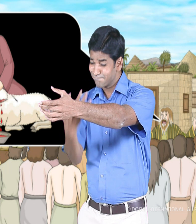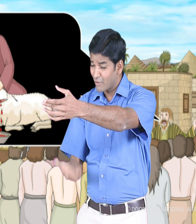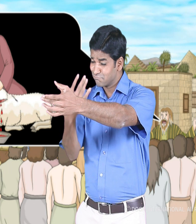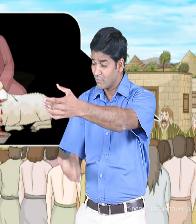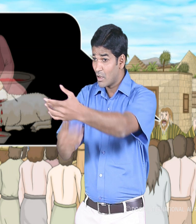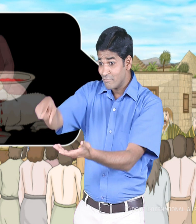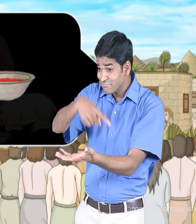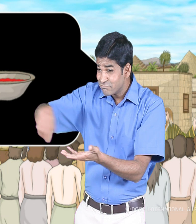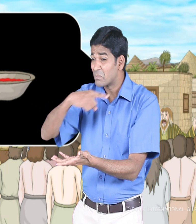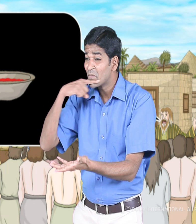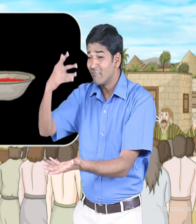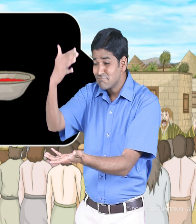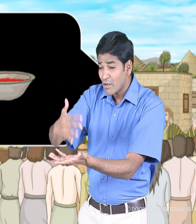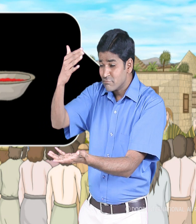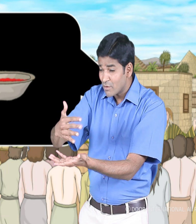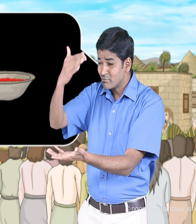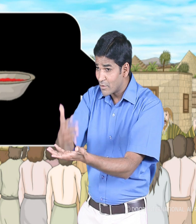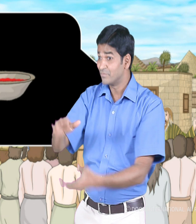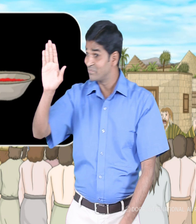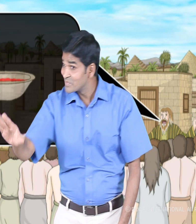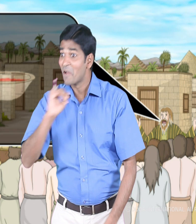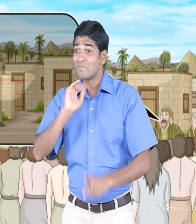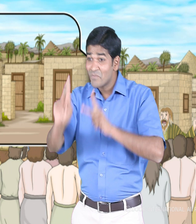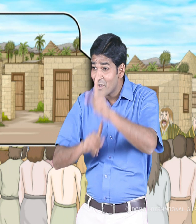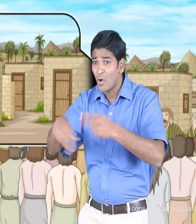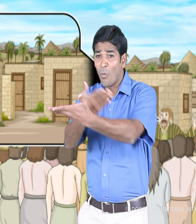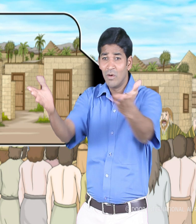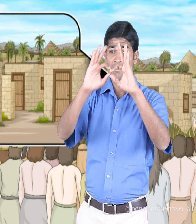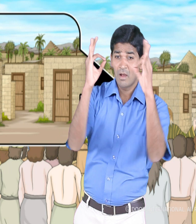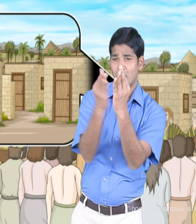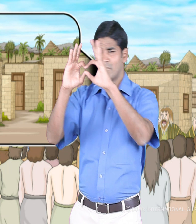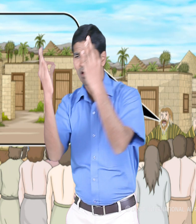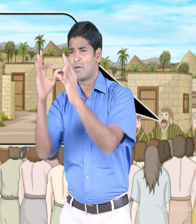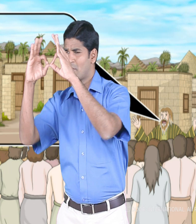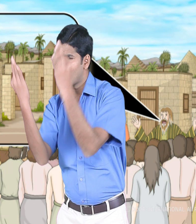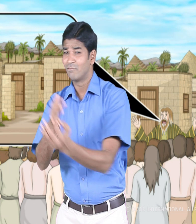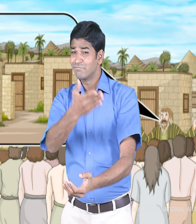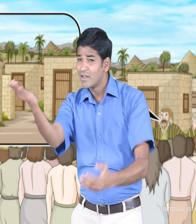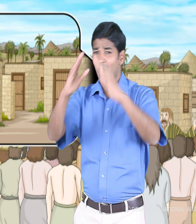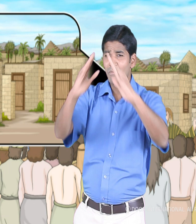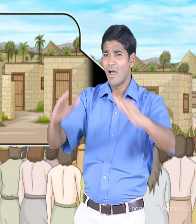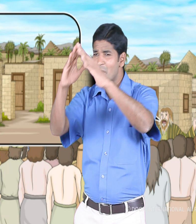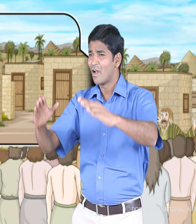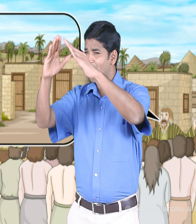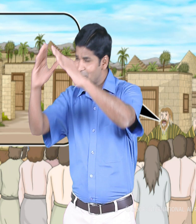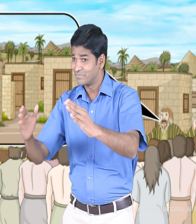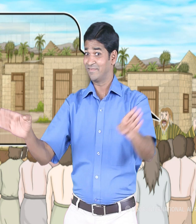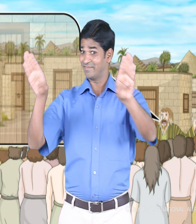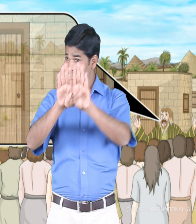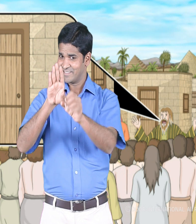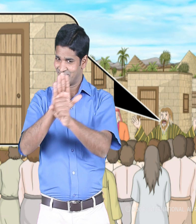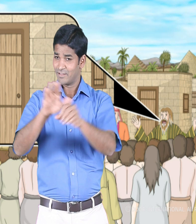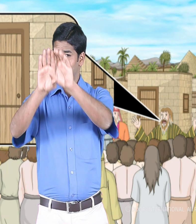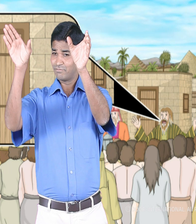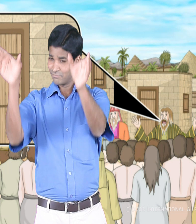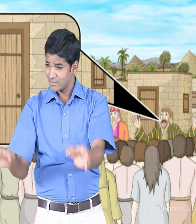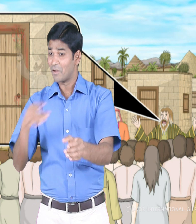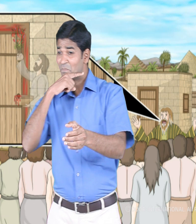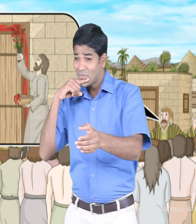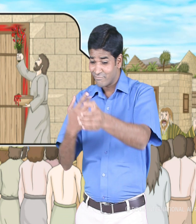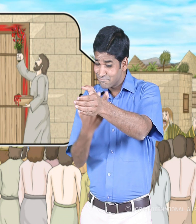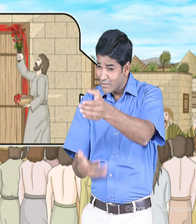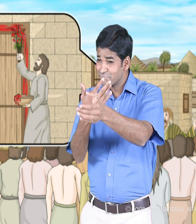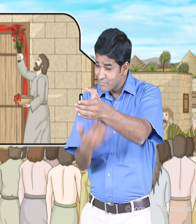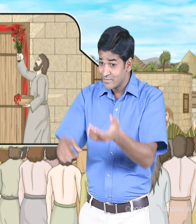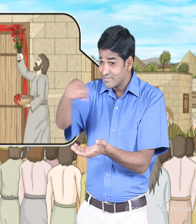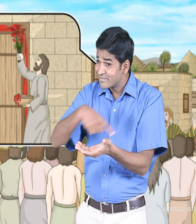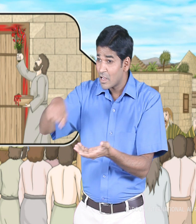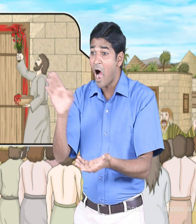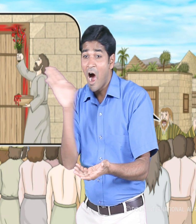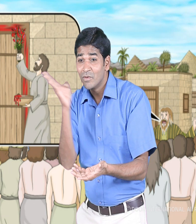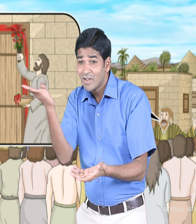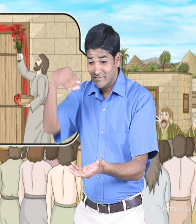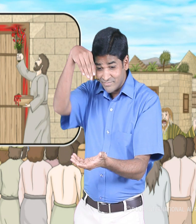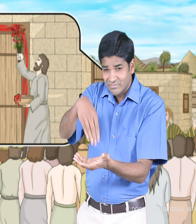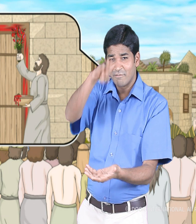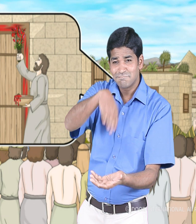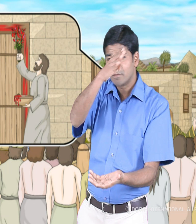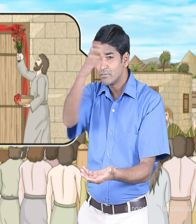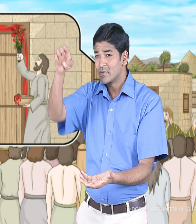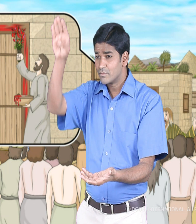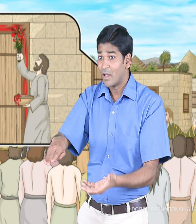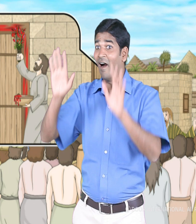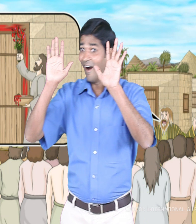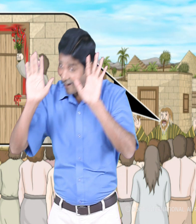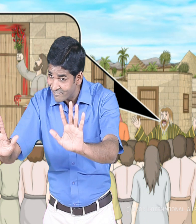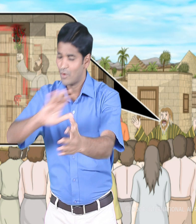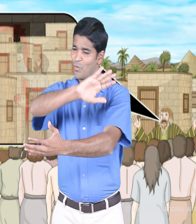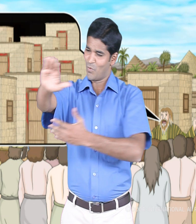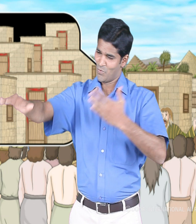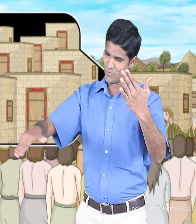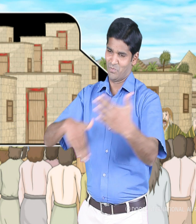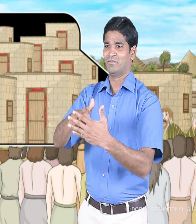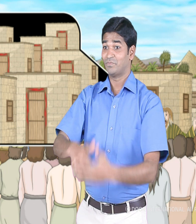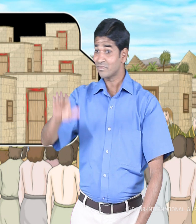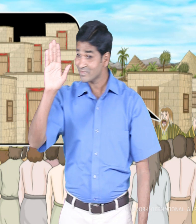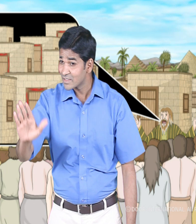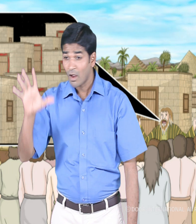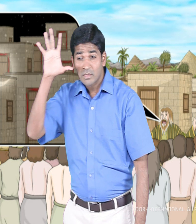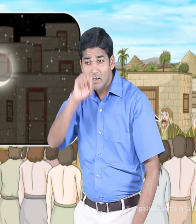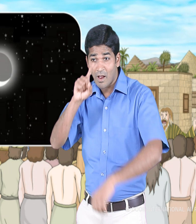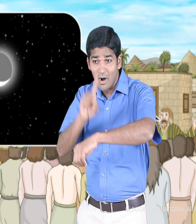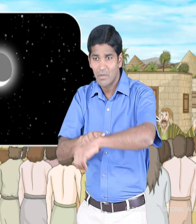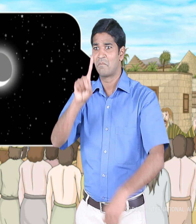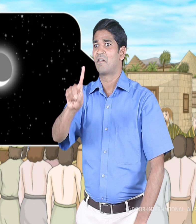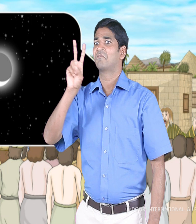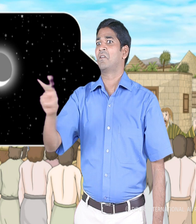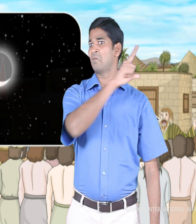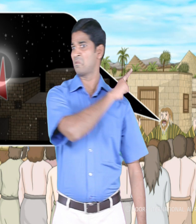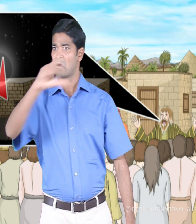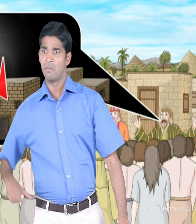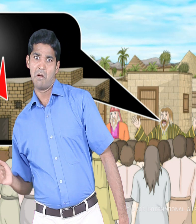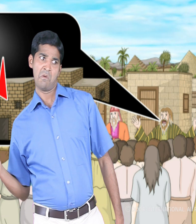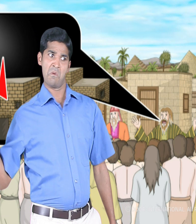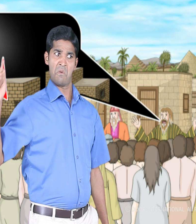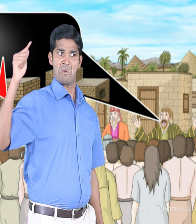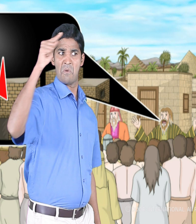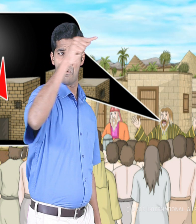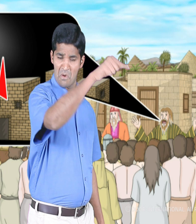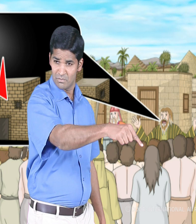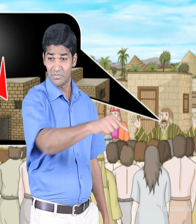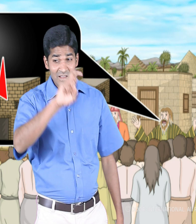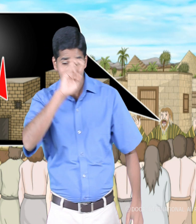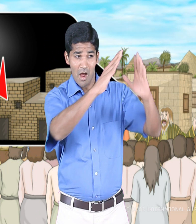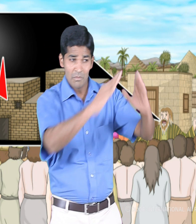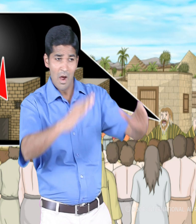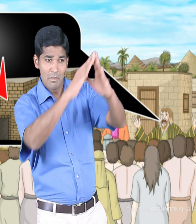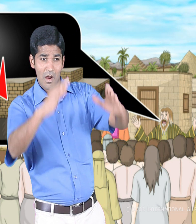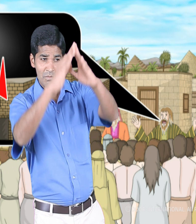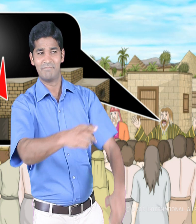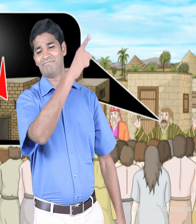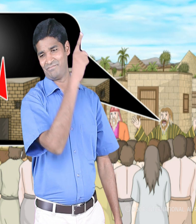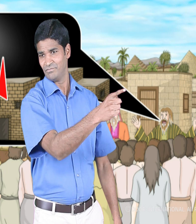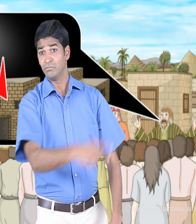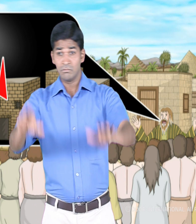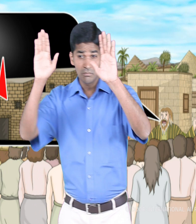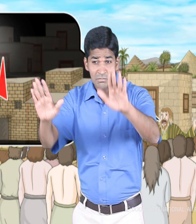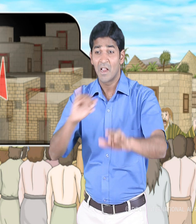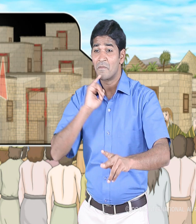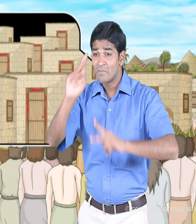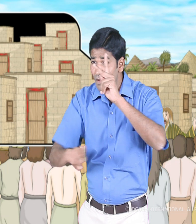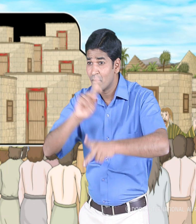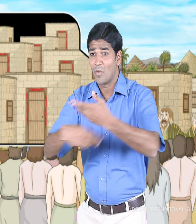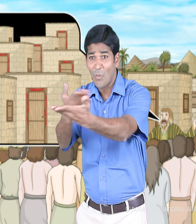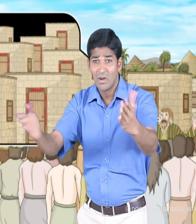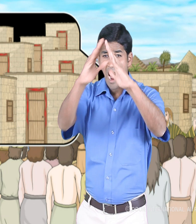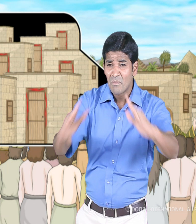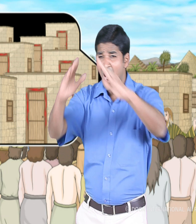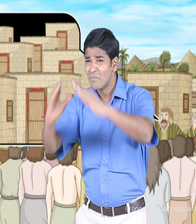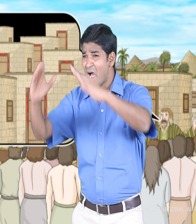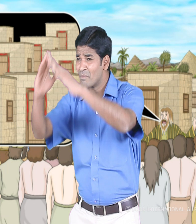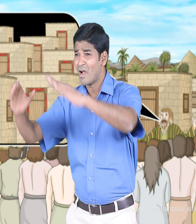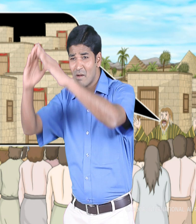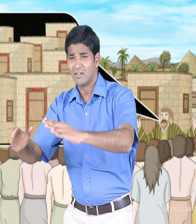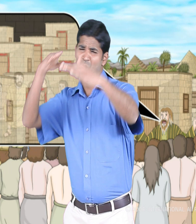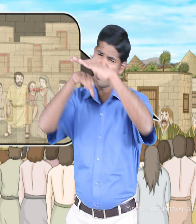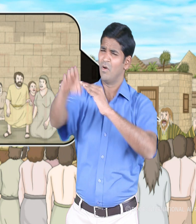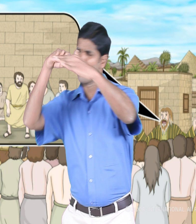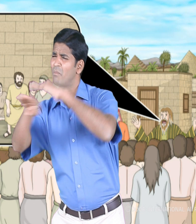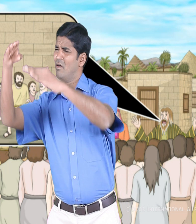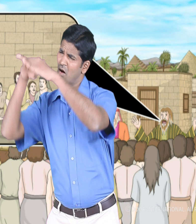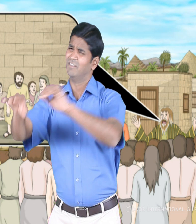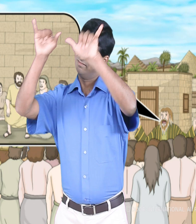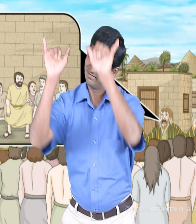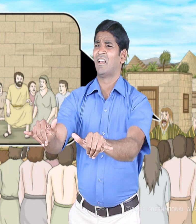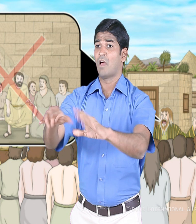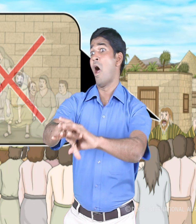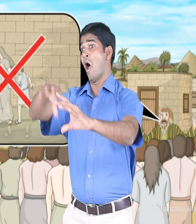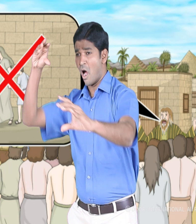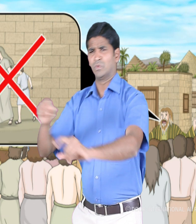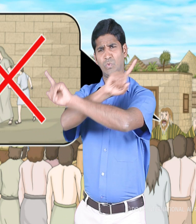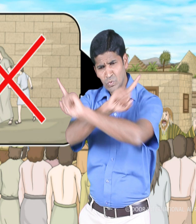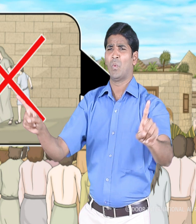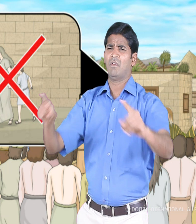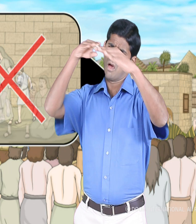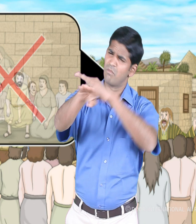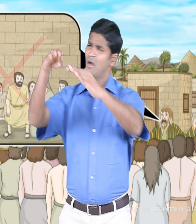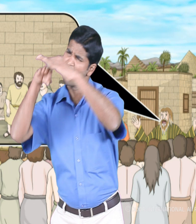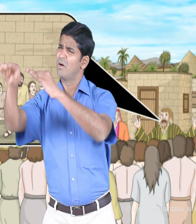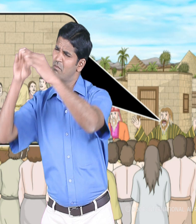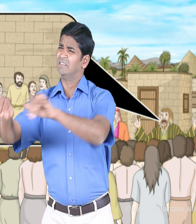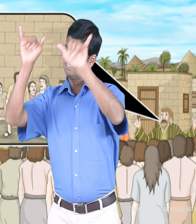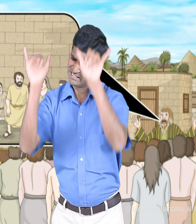Take a cluster of hyssop, dip it into the blood in the basin, and brush the blood on the top and sides of the doorframe. None of you shall go out the door of his house until morning.